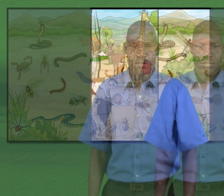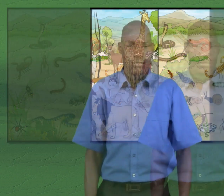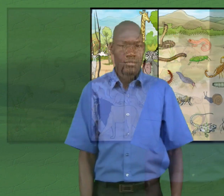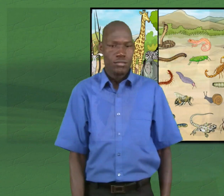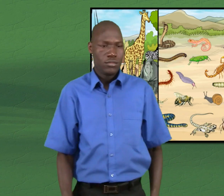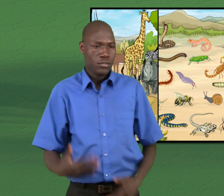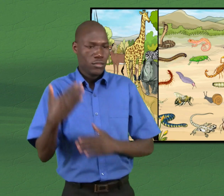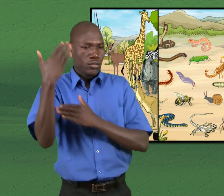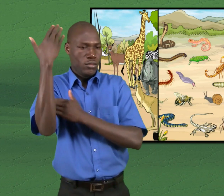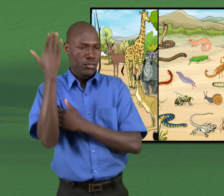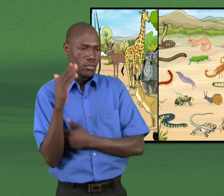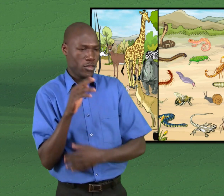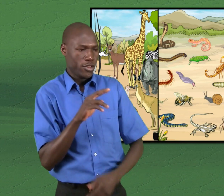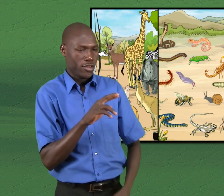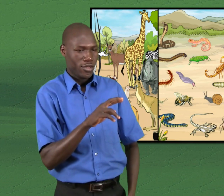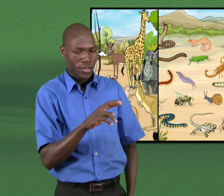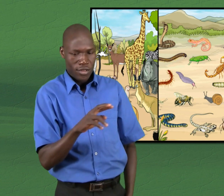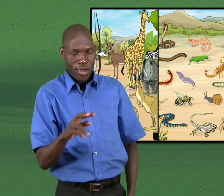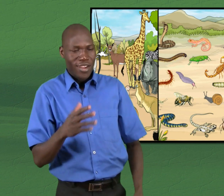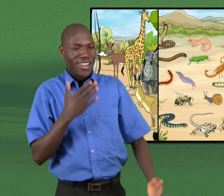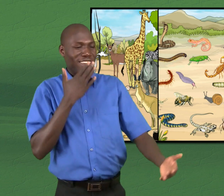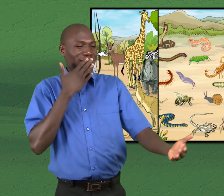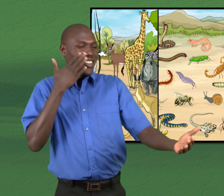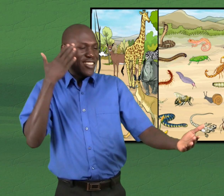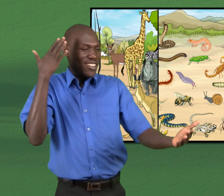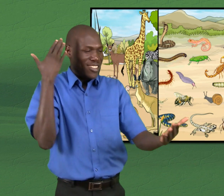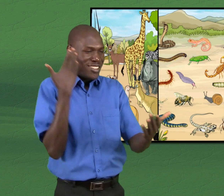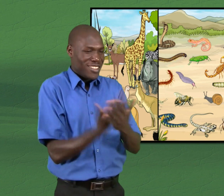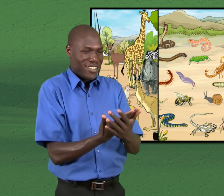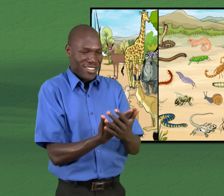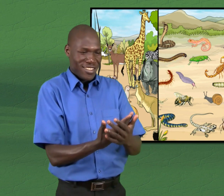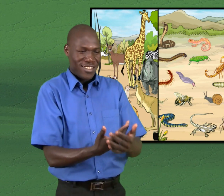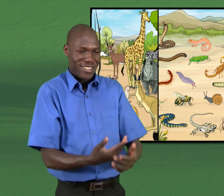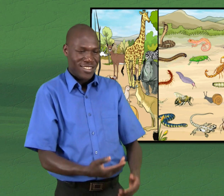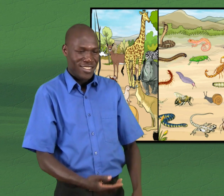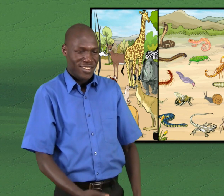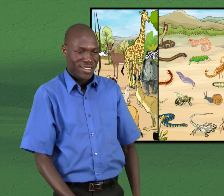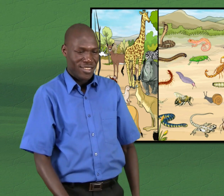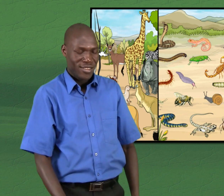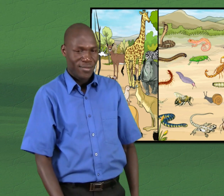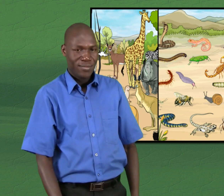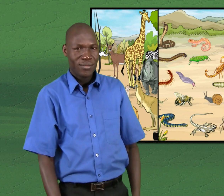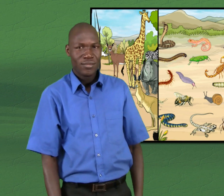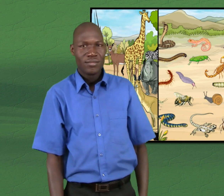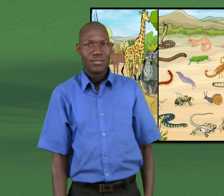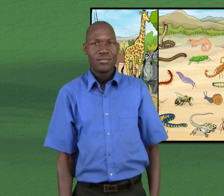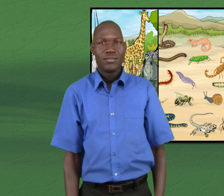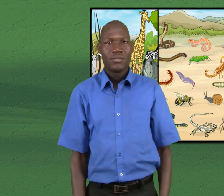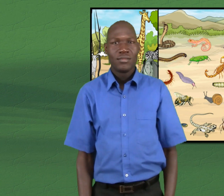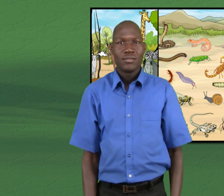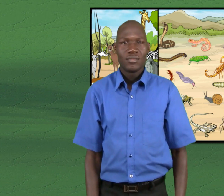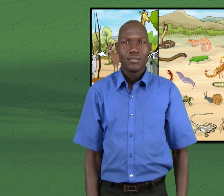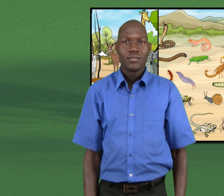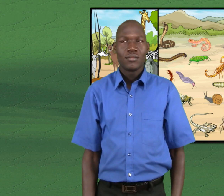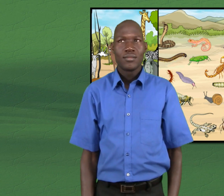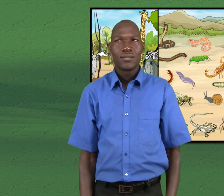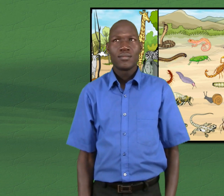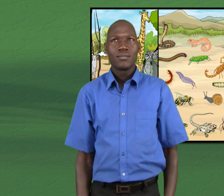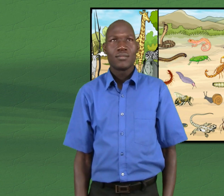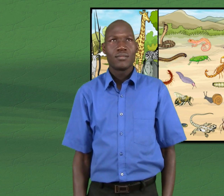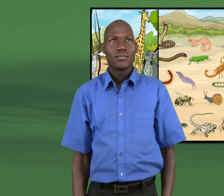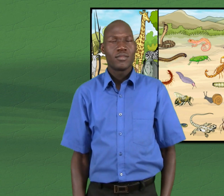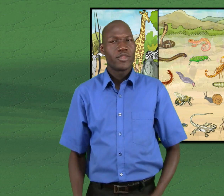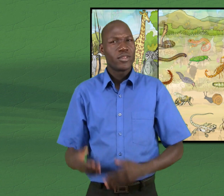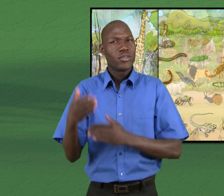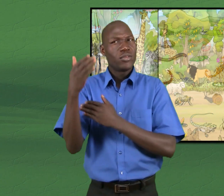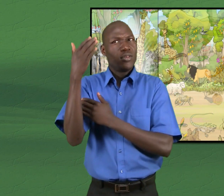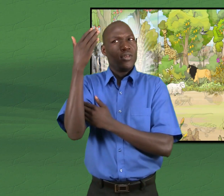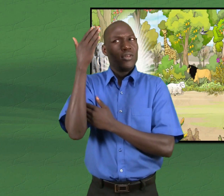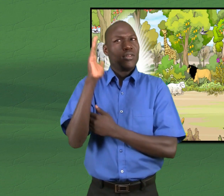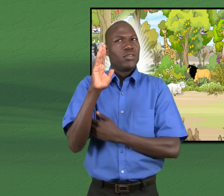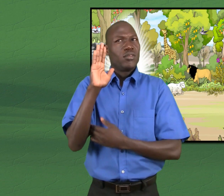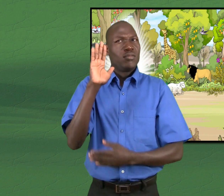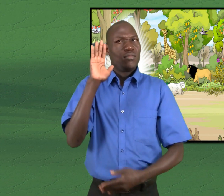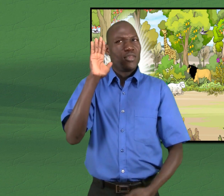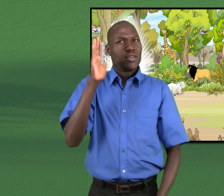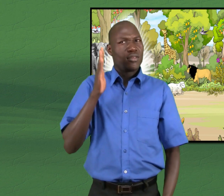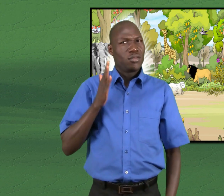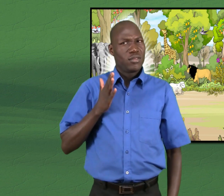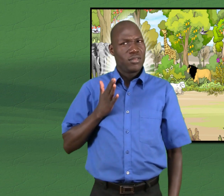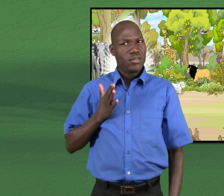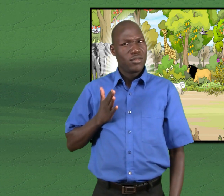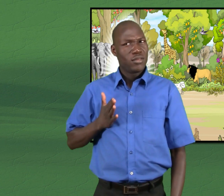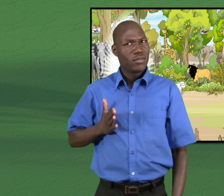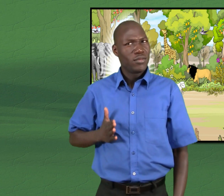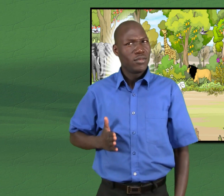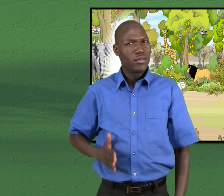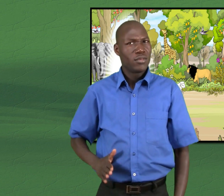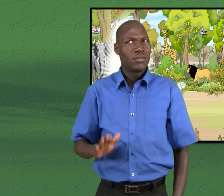And God saw that it was good.